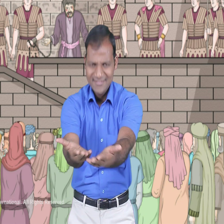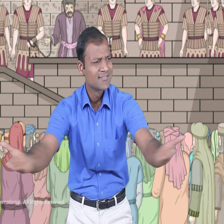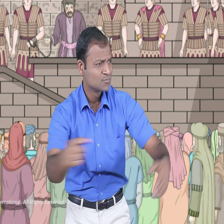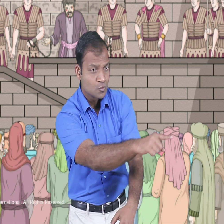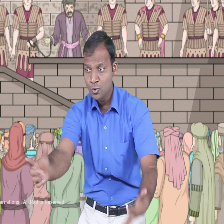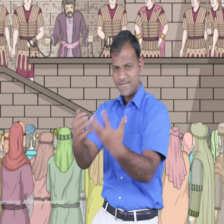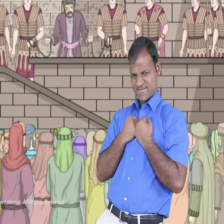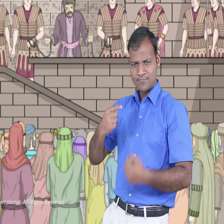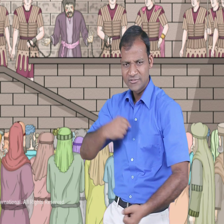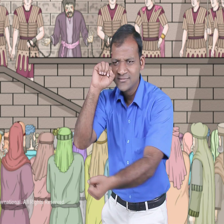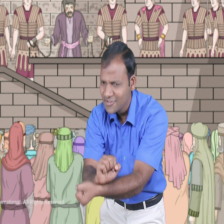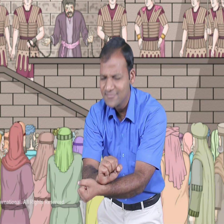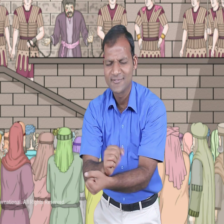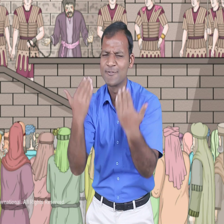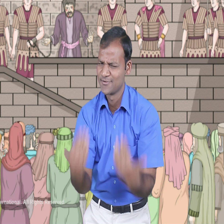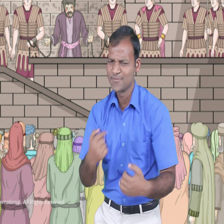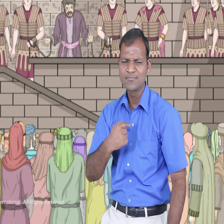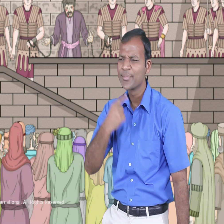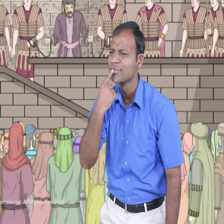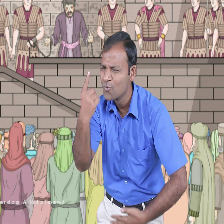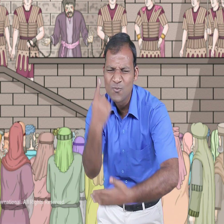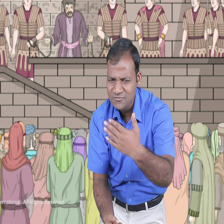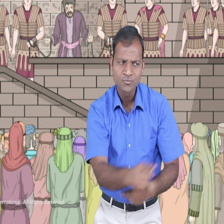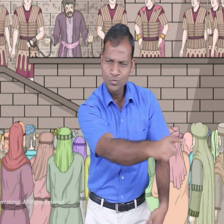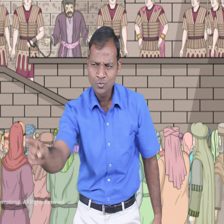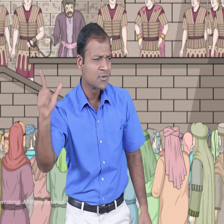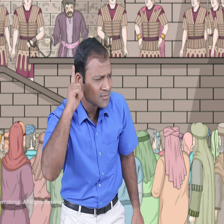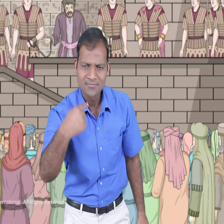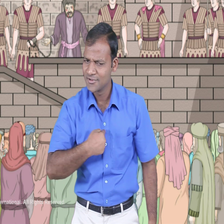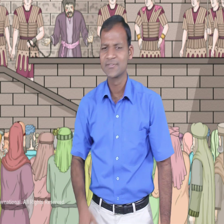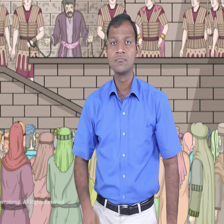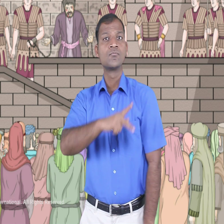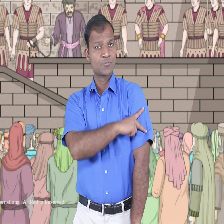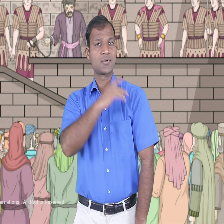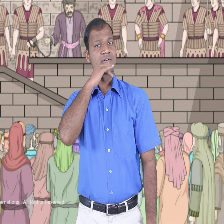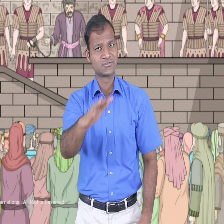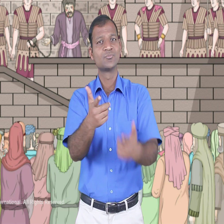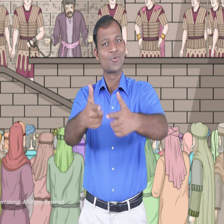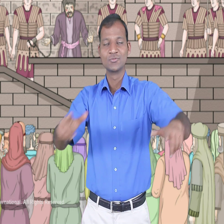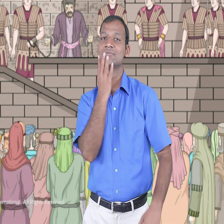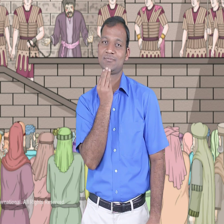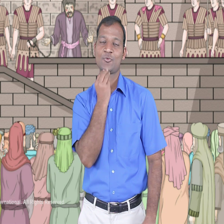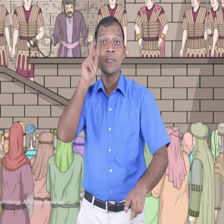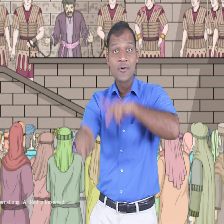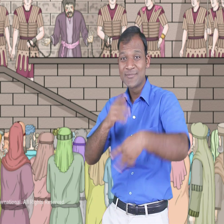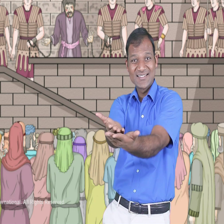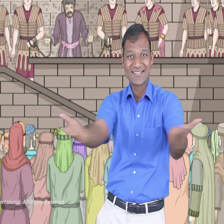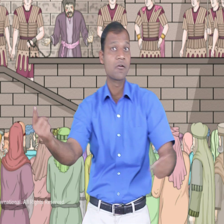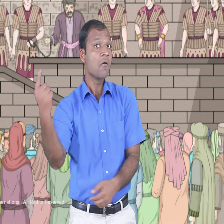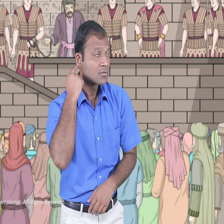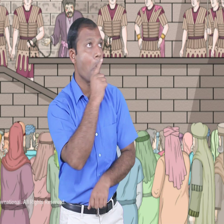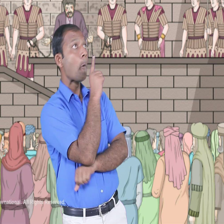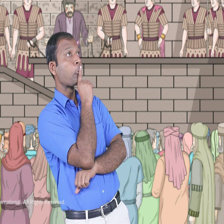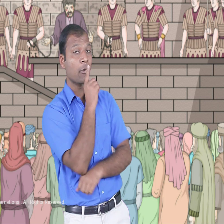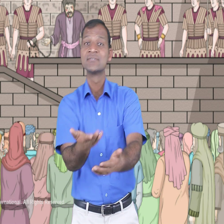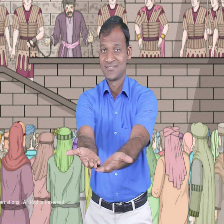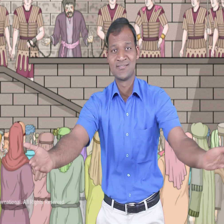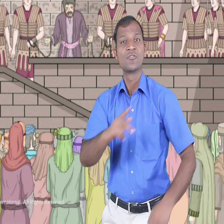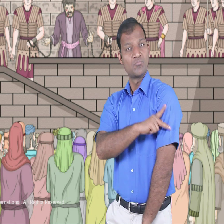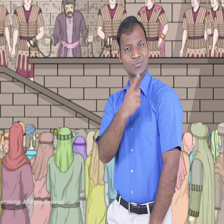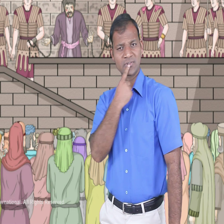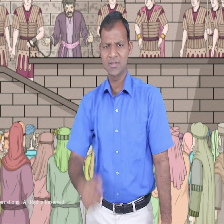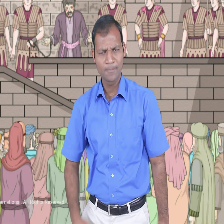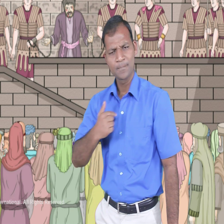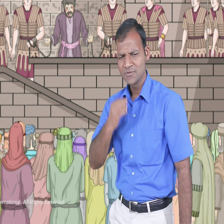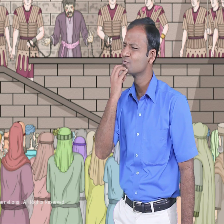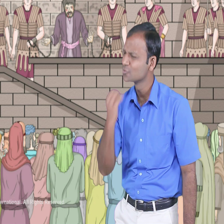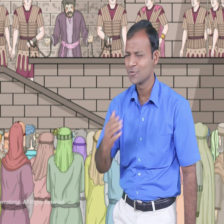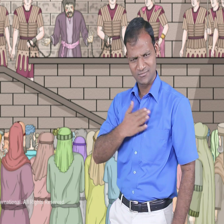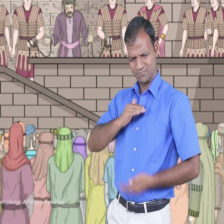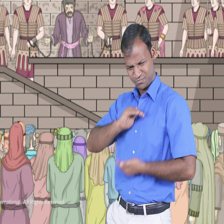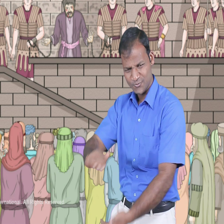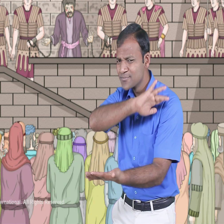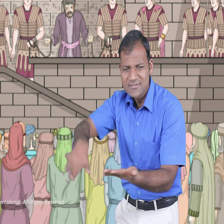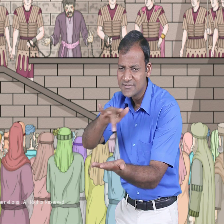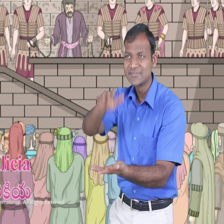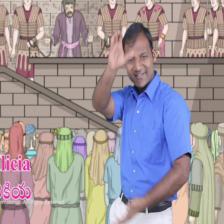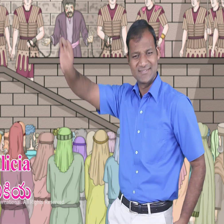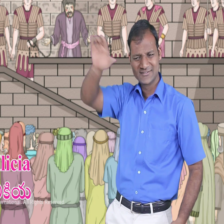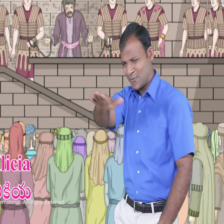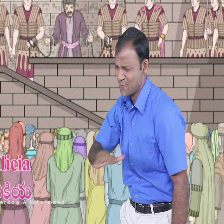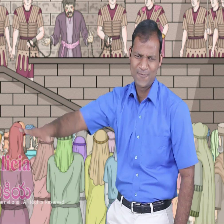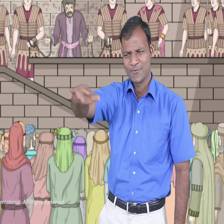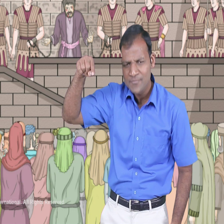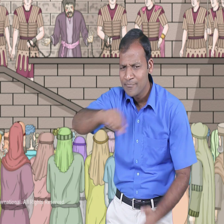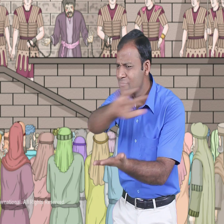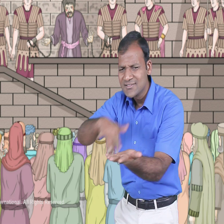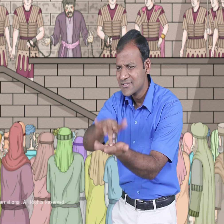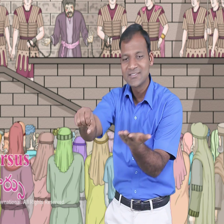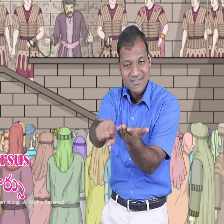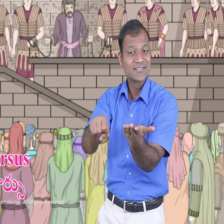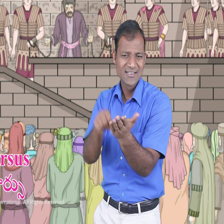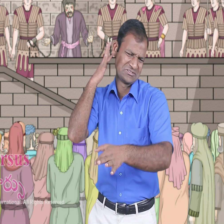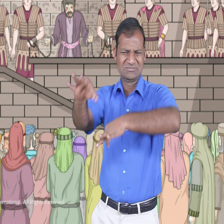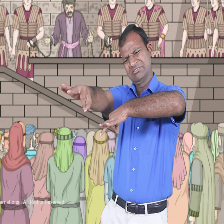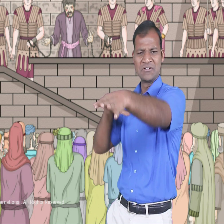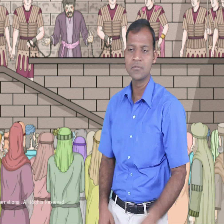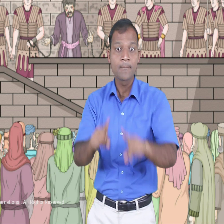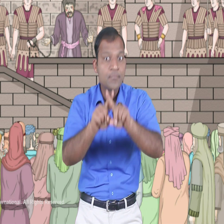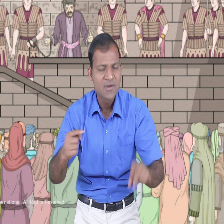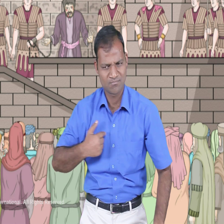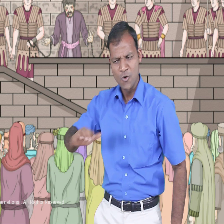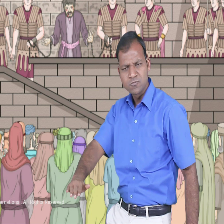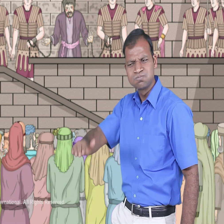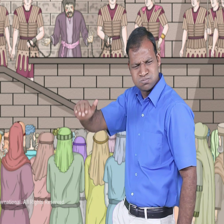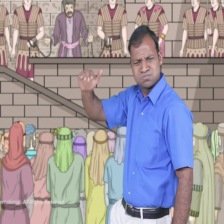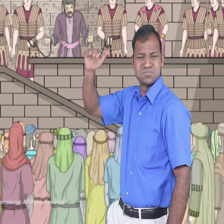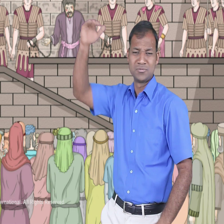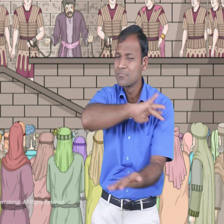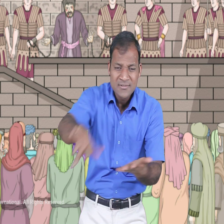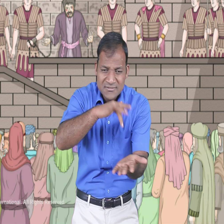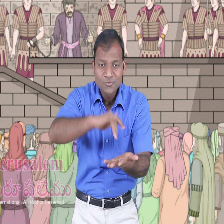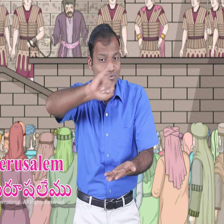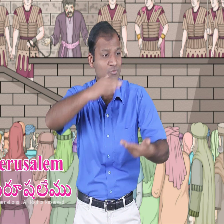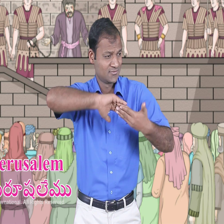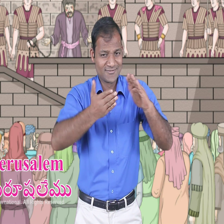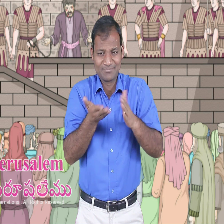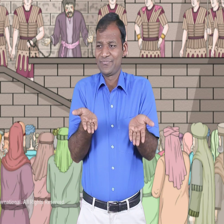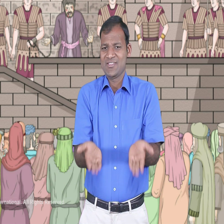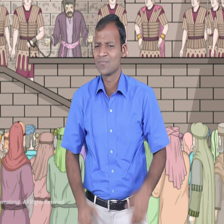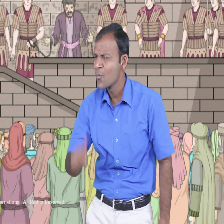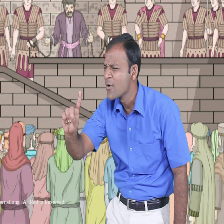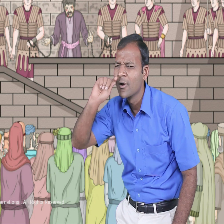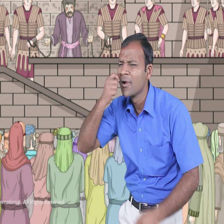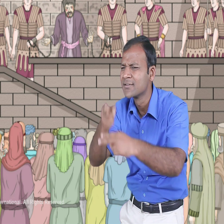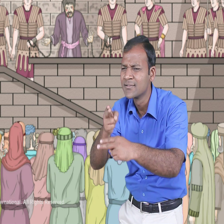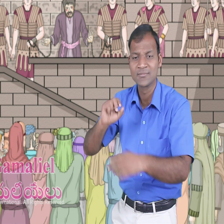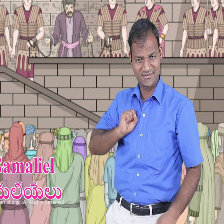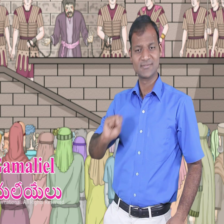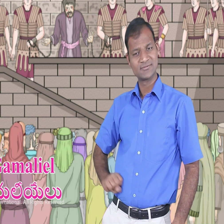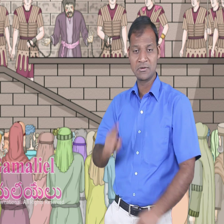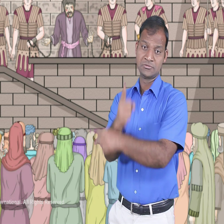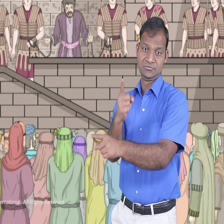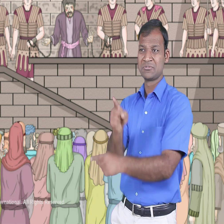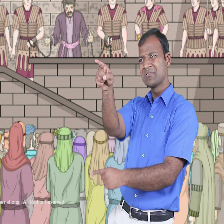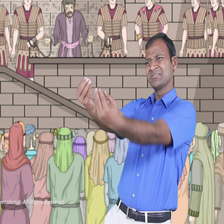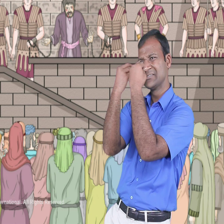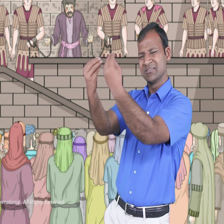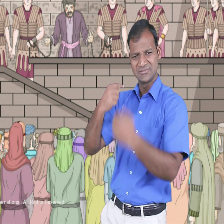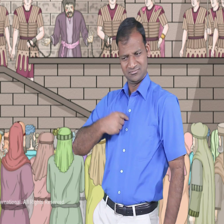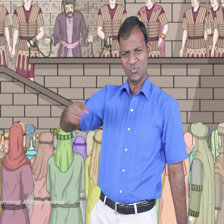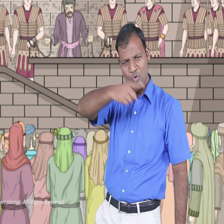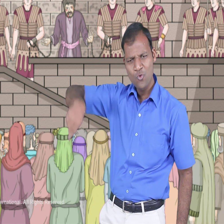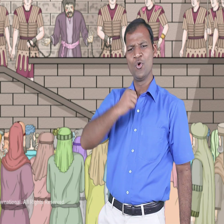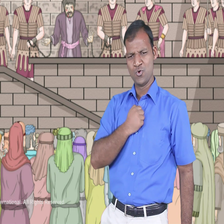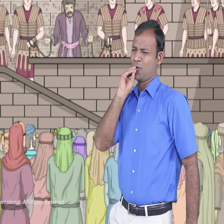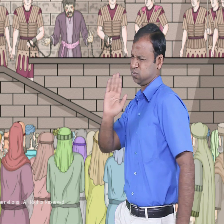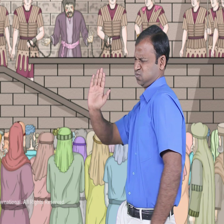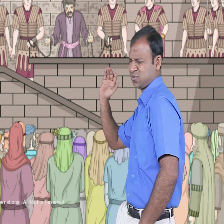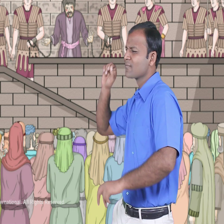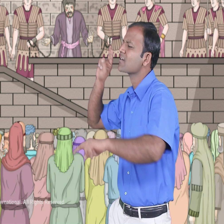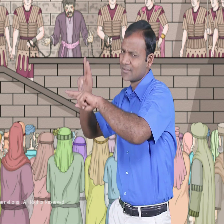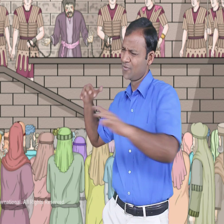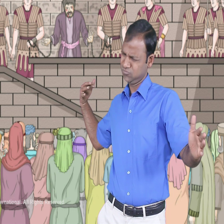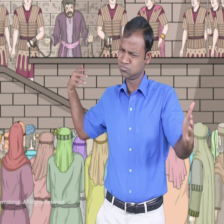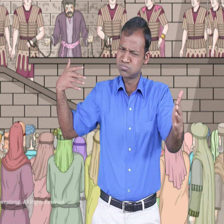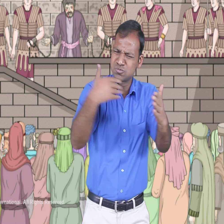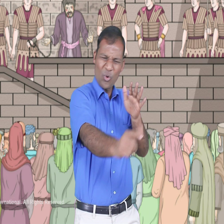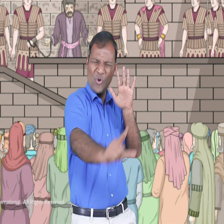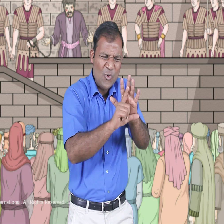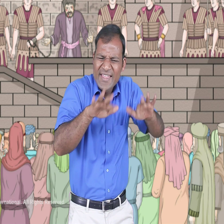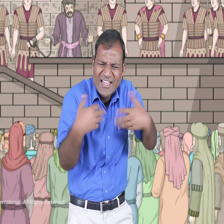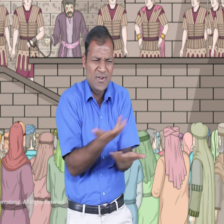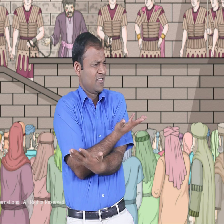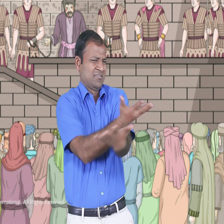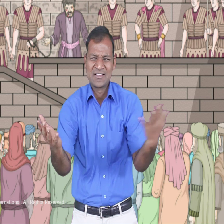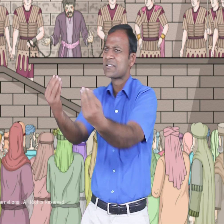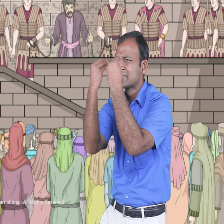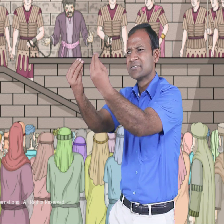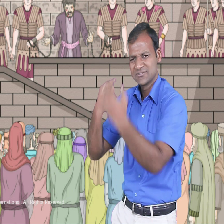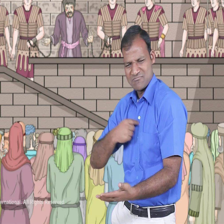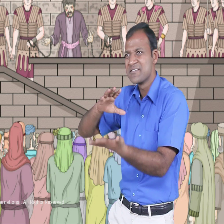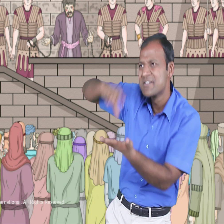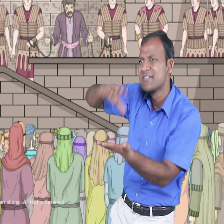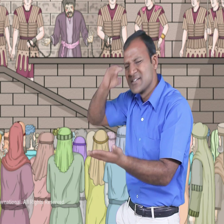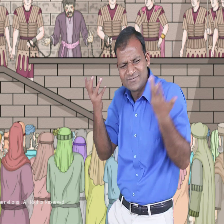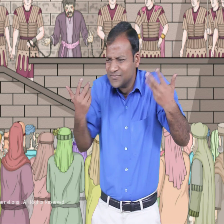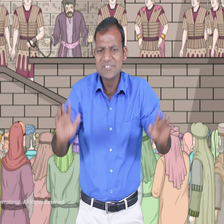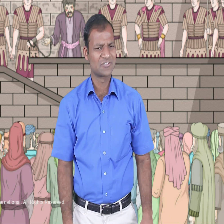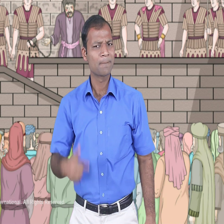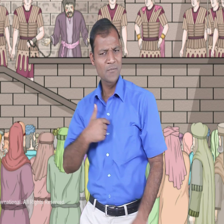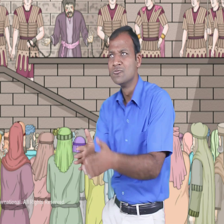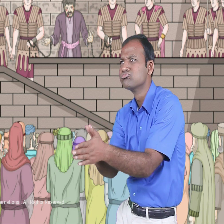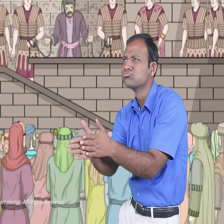When they heard him speak to them in Hebrew, they became even more silent. Then Paul declared, “I am a Jew, born in Tarsus of Cilicia, but raised in this city. I was educated at the feet of Gamaliel in strict conformity to the law of our fathers.